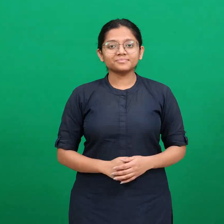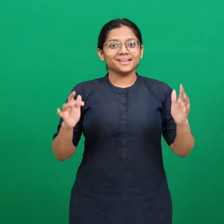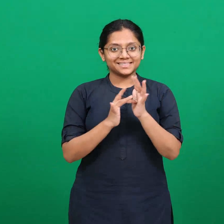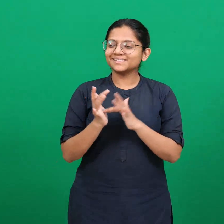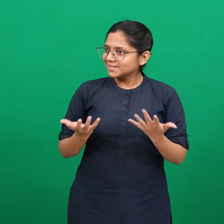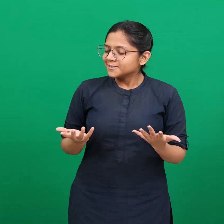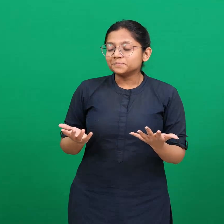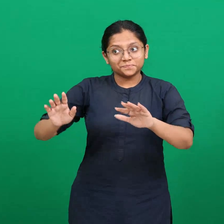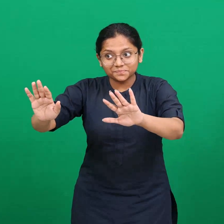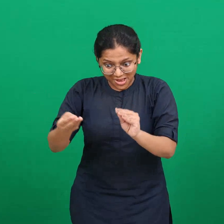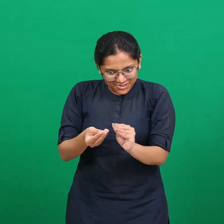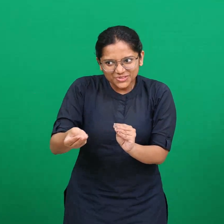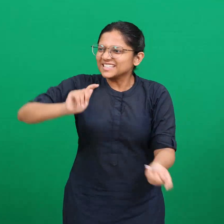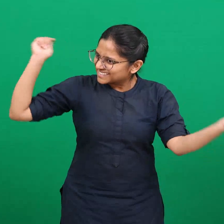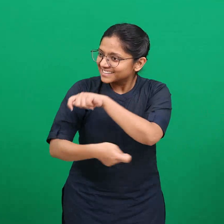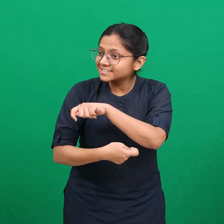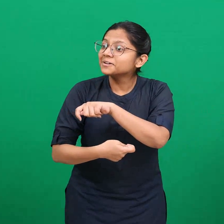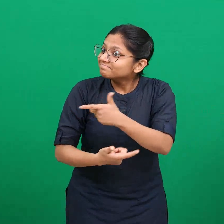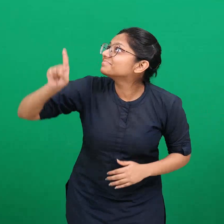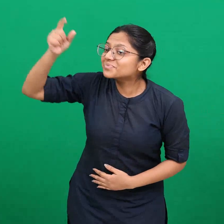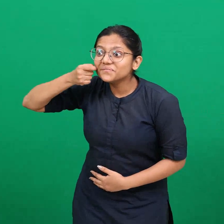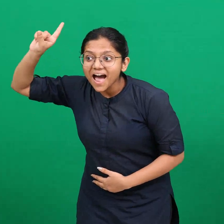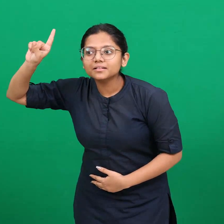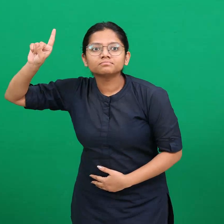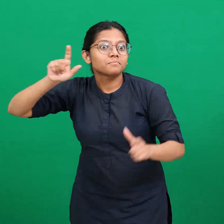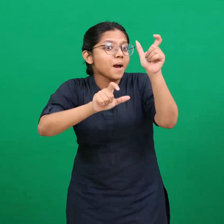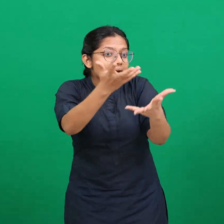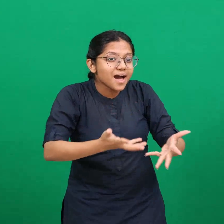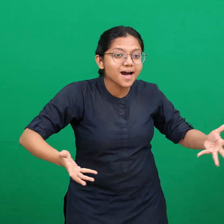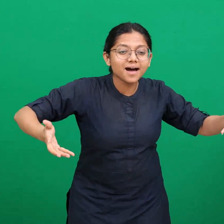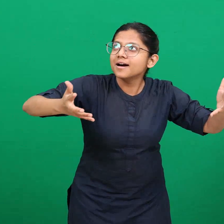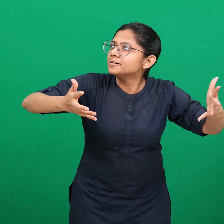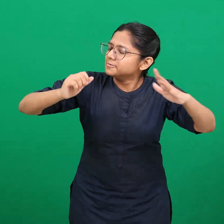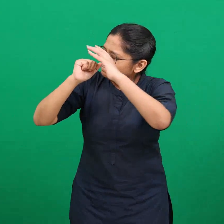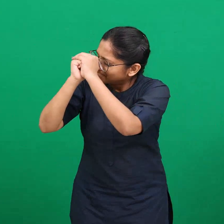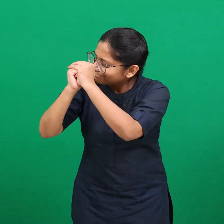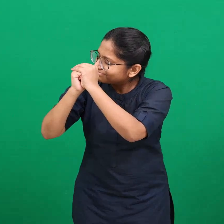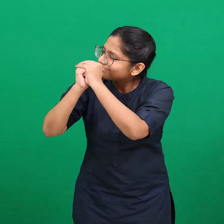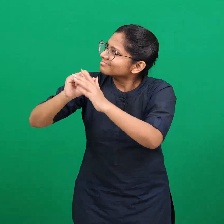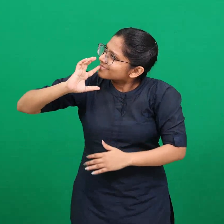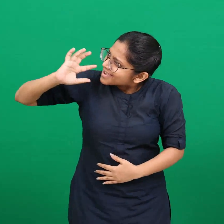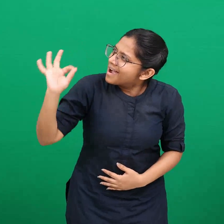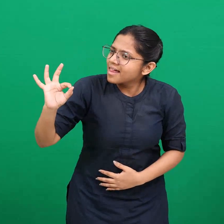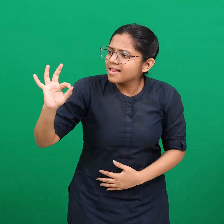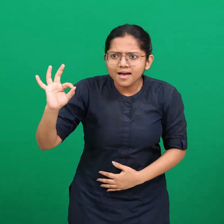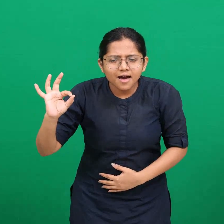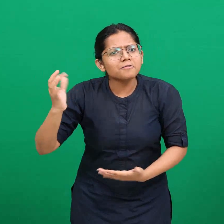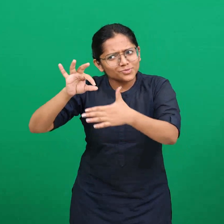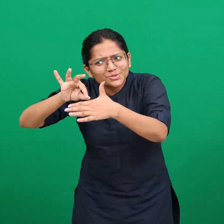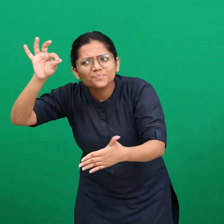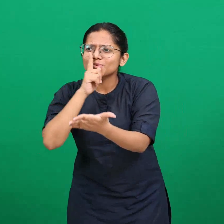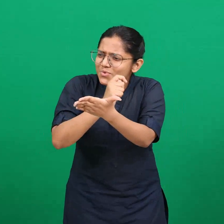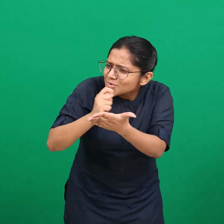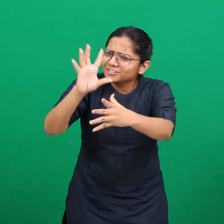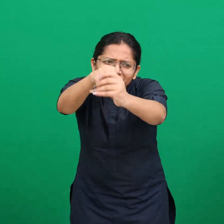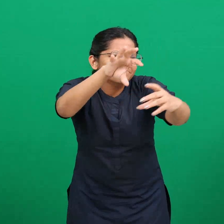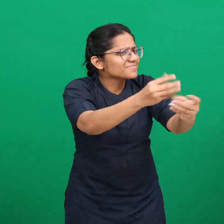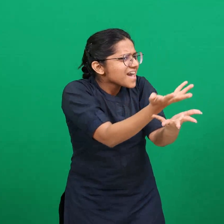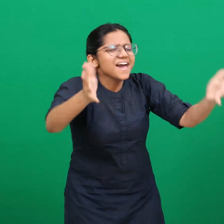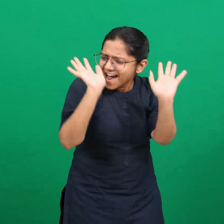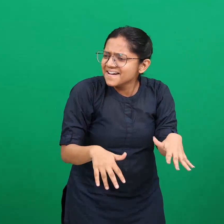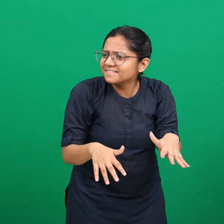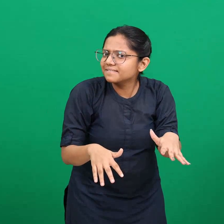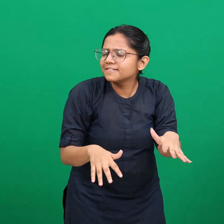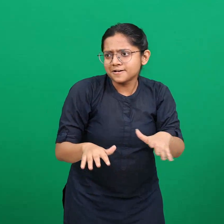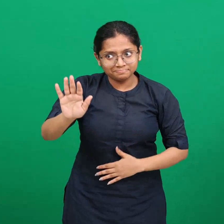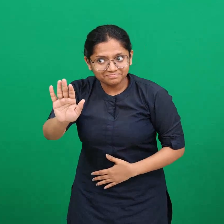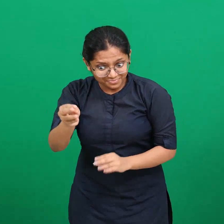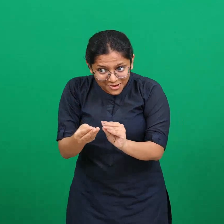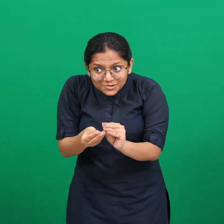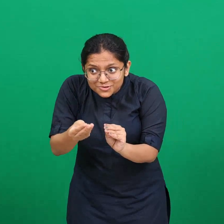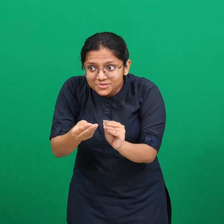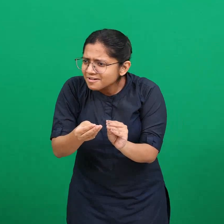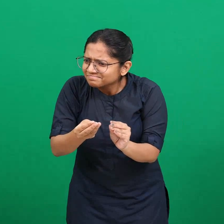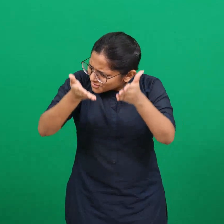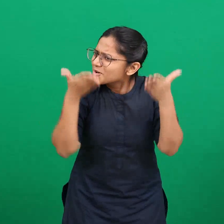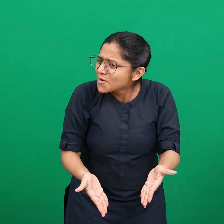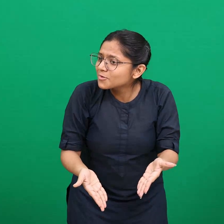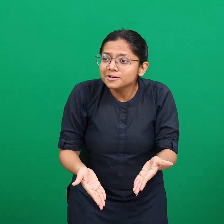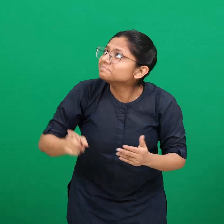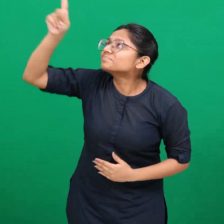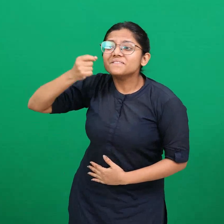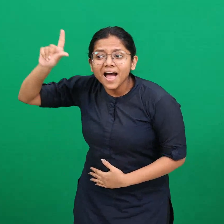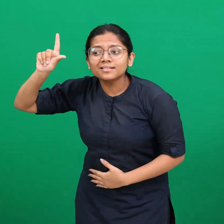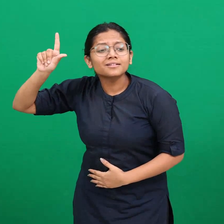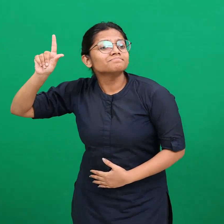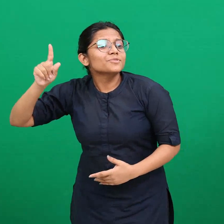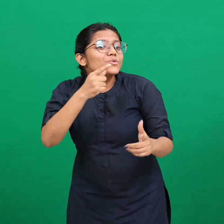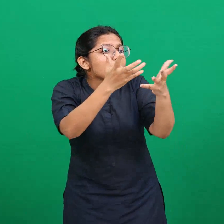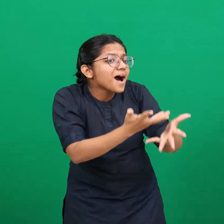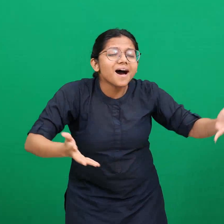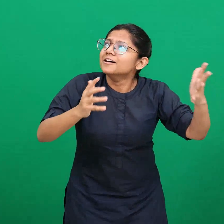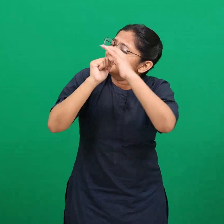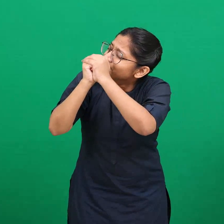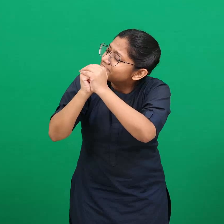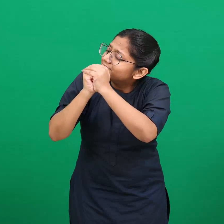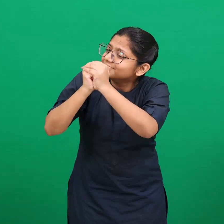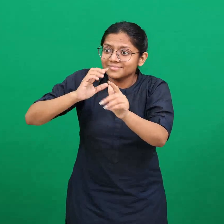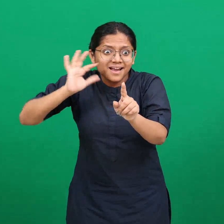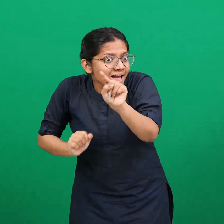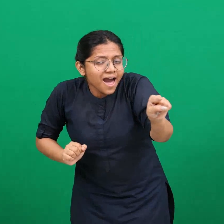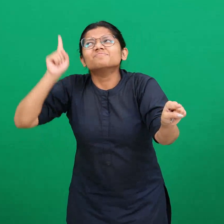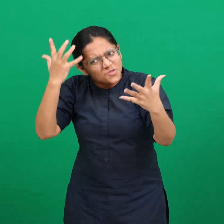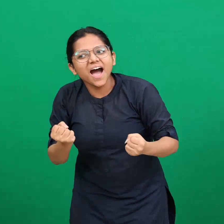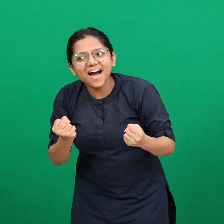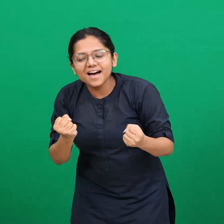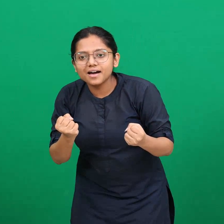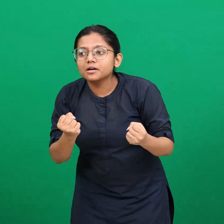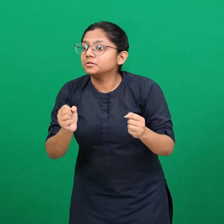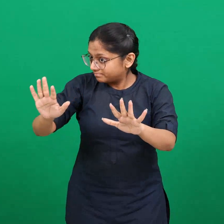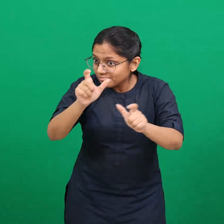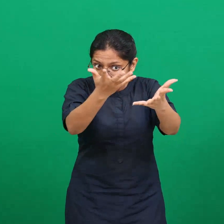But a time is coming and has now come when the true worshipers will worship the Father in spirit and in truth, for the Father is seeking such as these to worship Him.